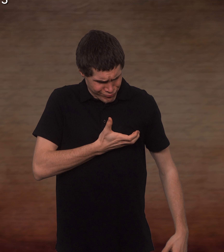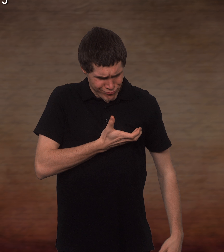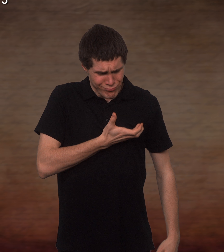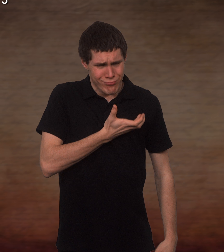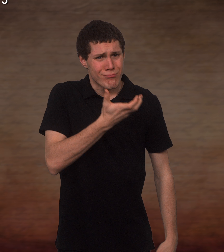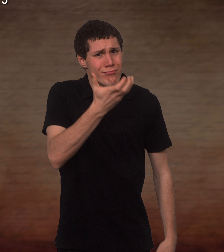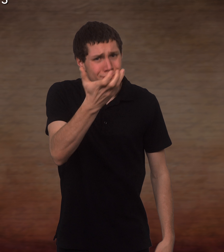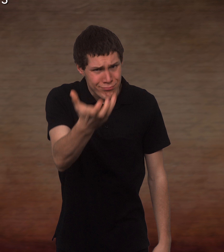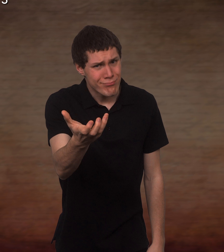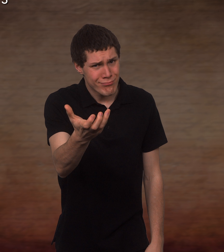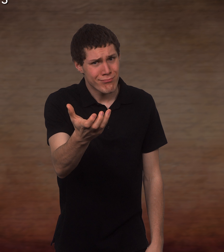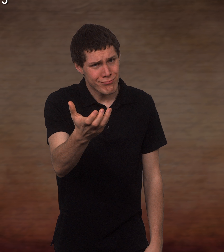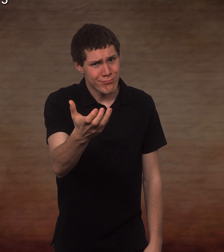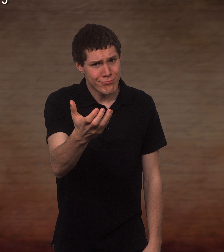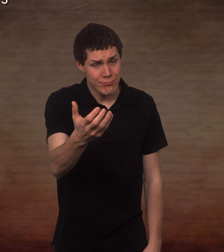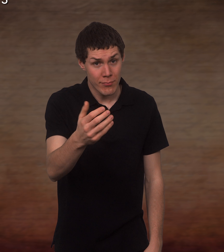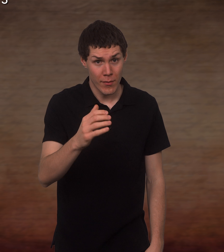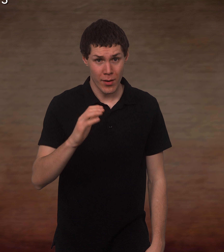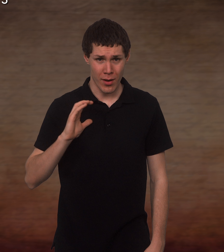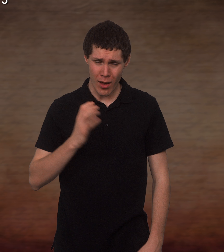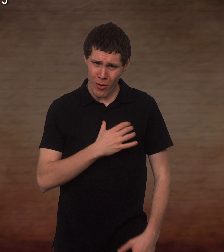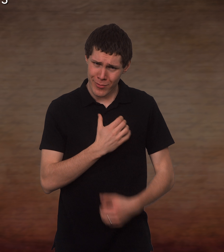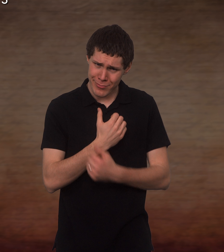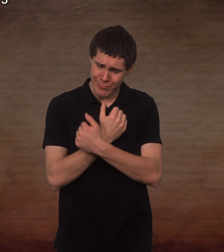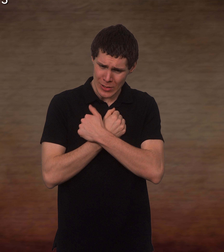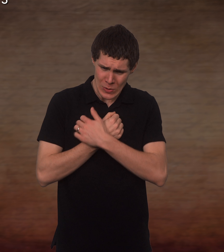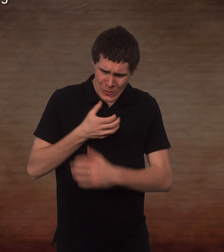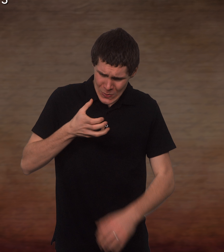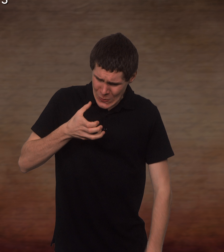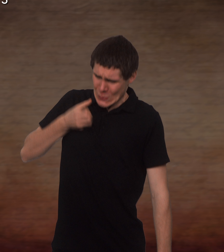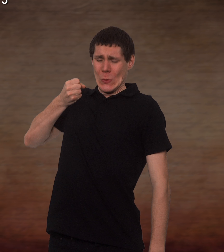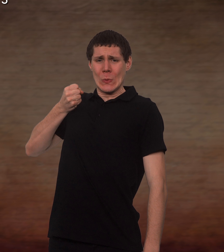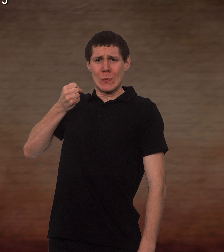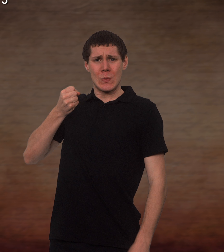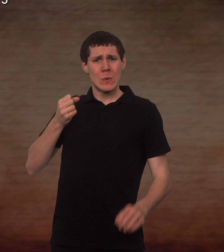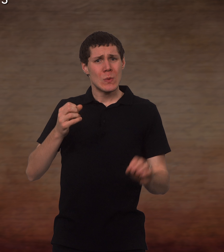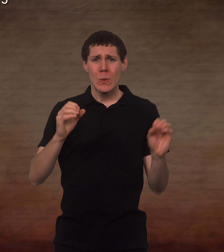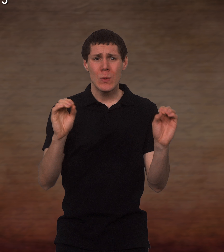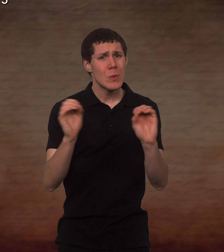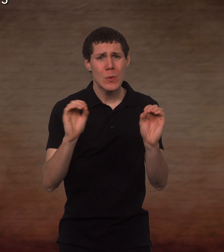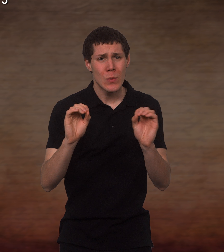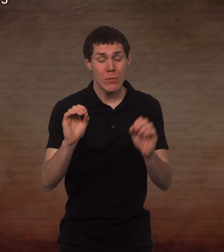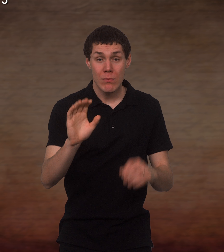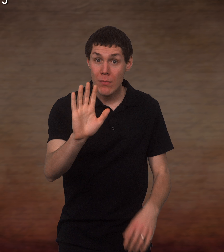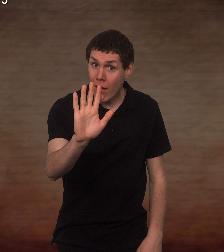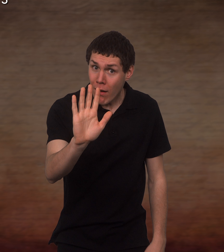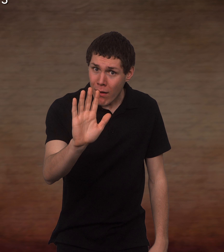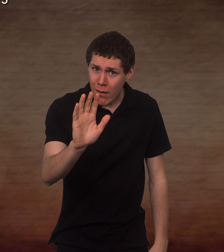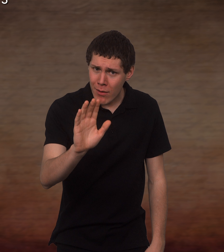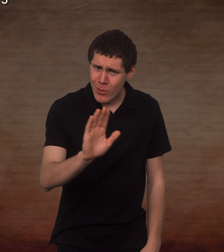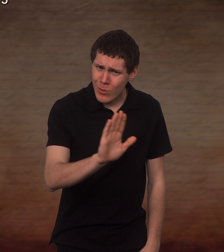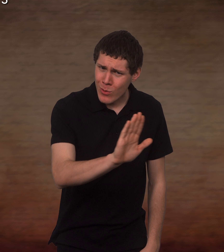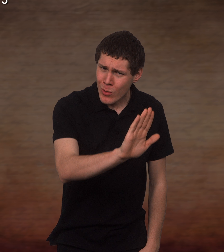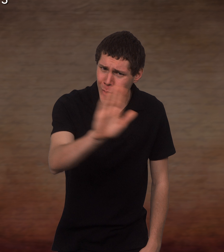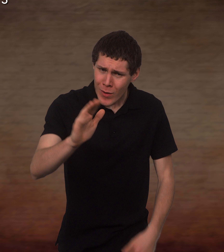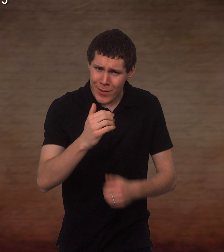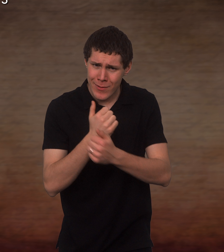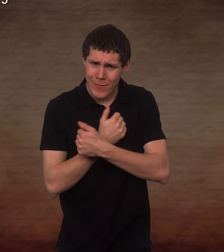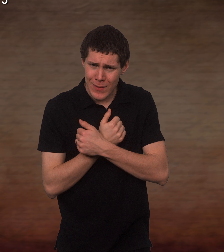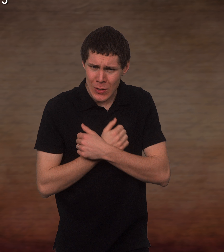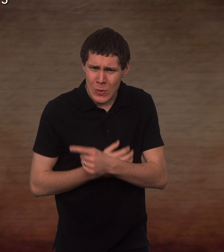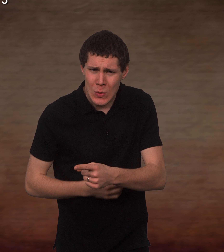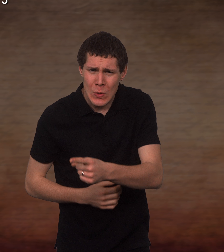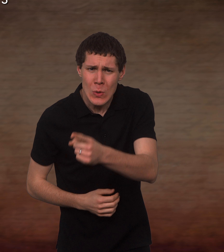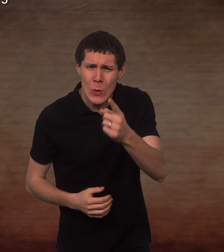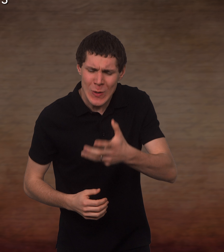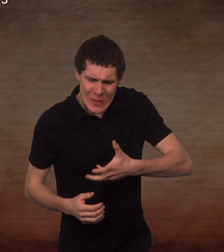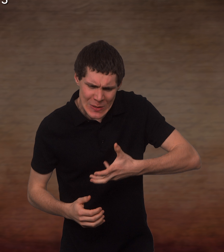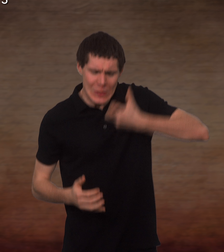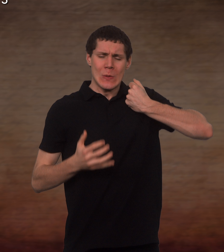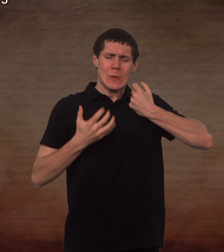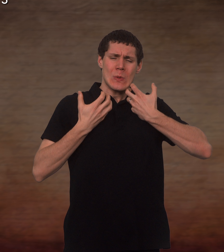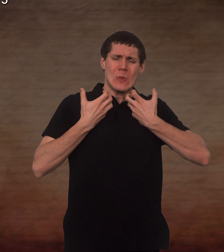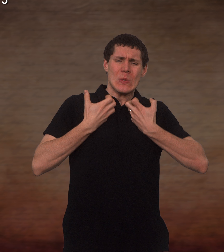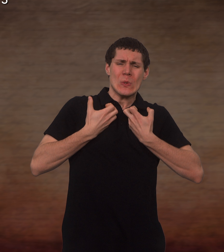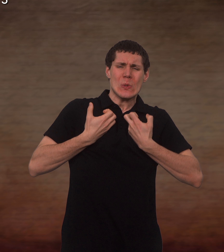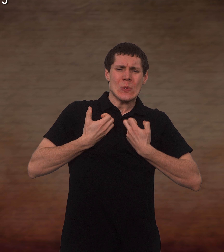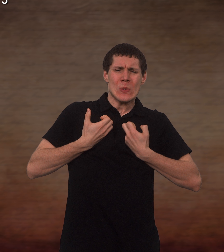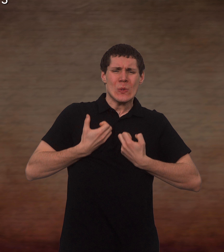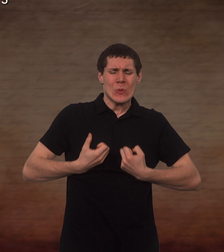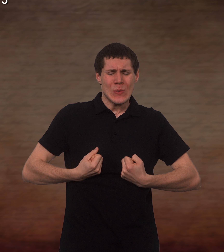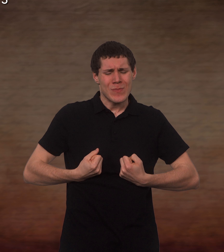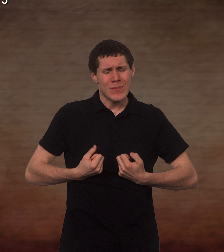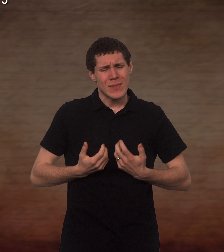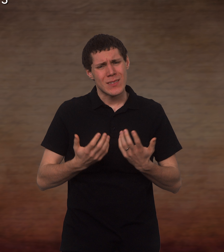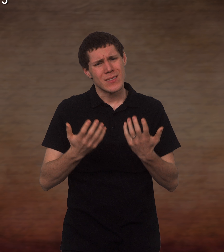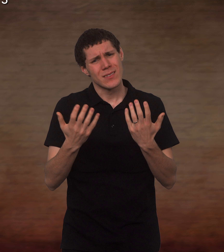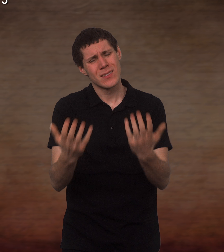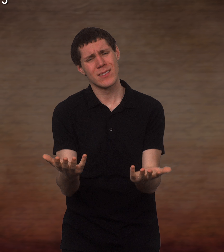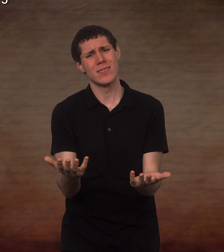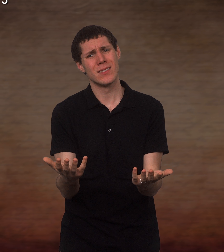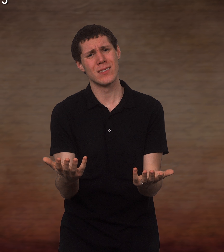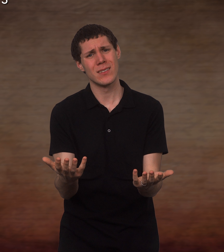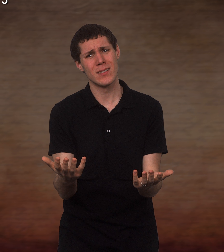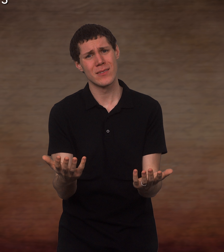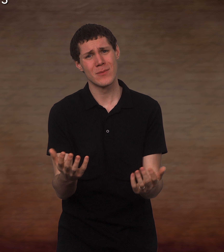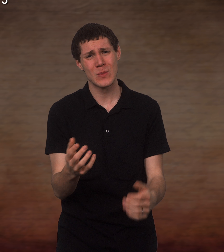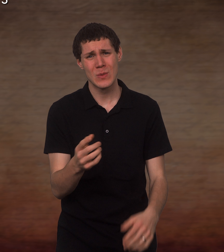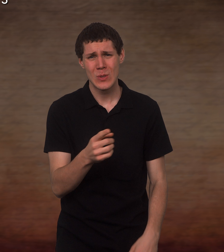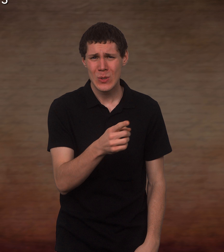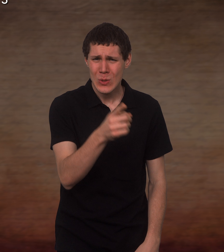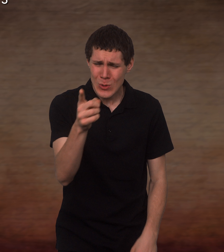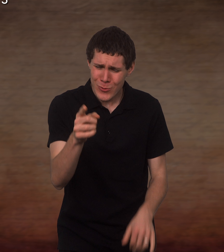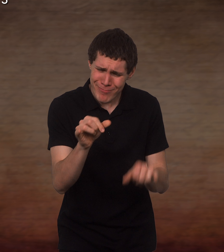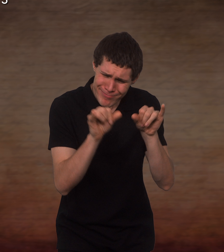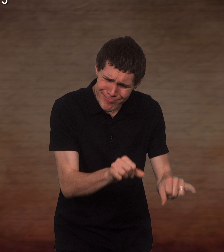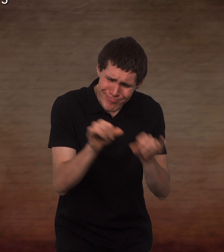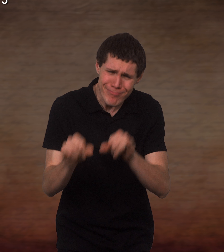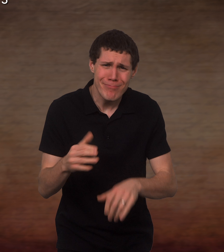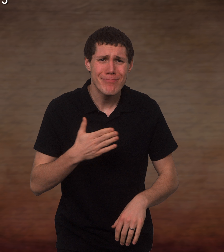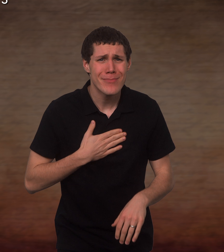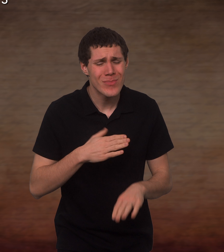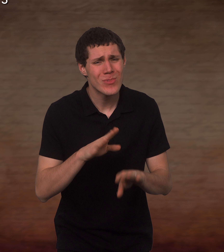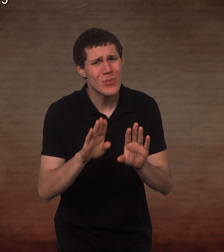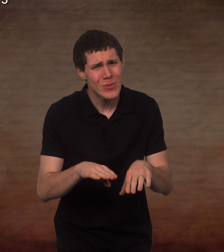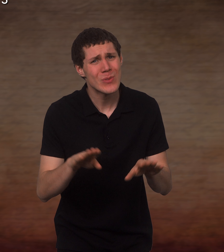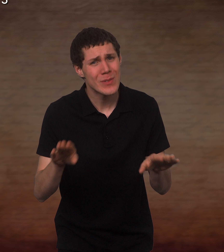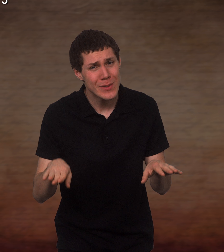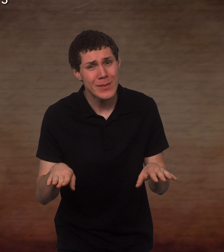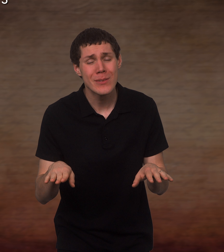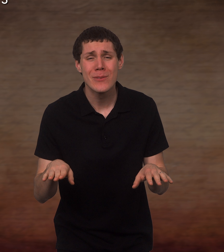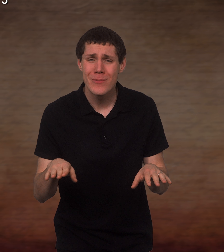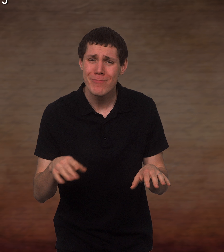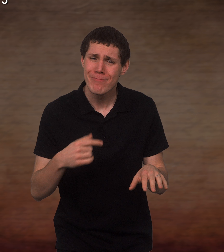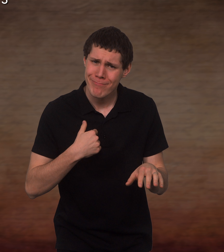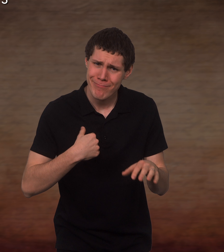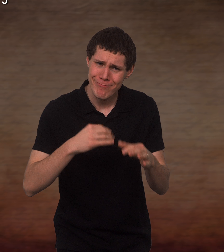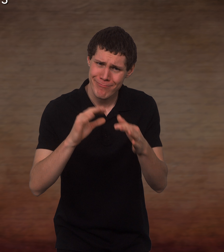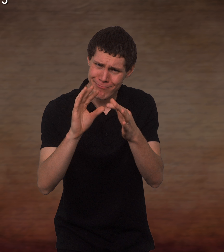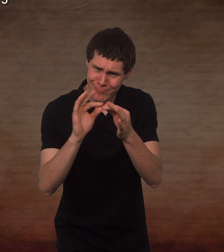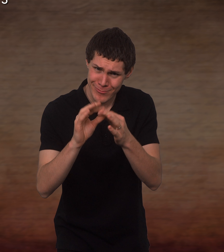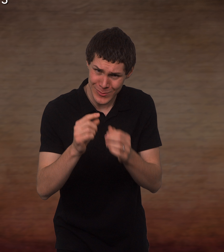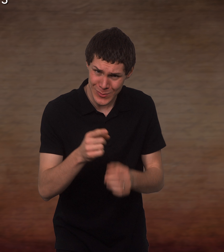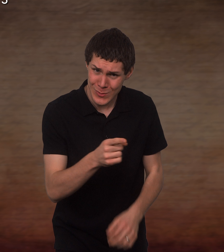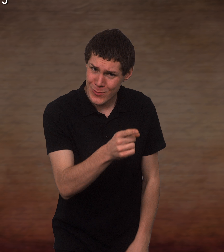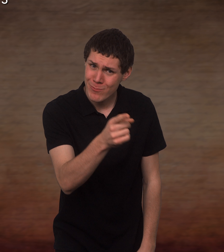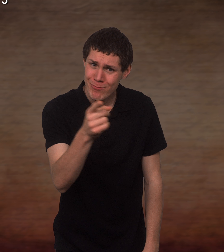Our hearts are open wide.